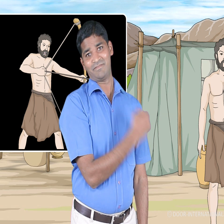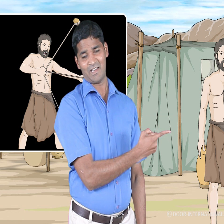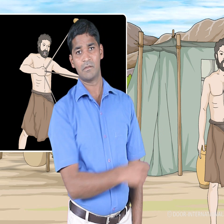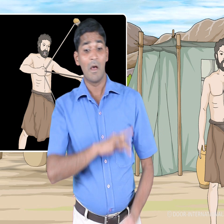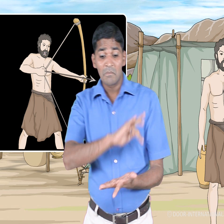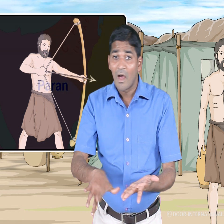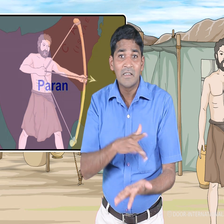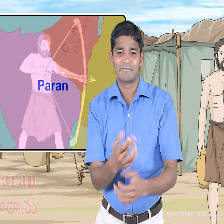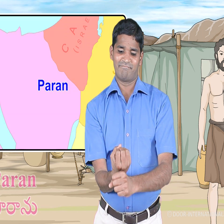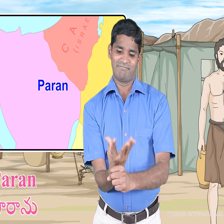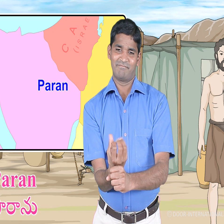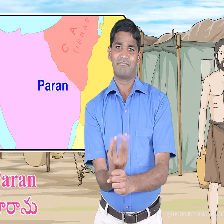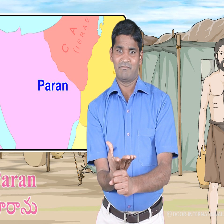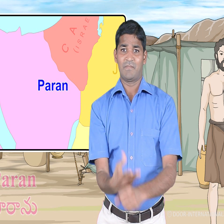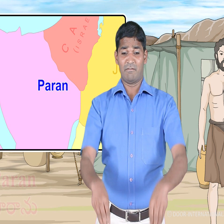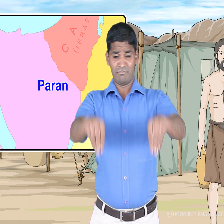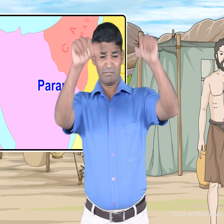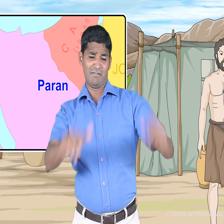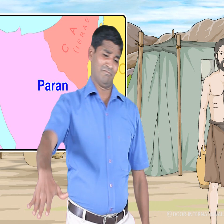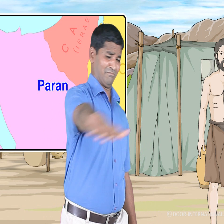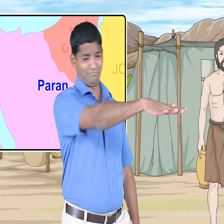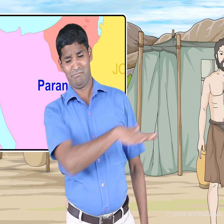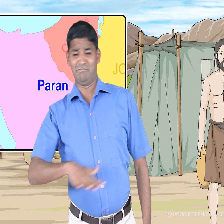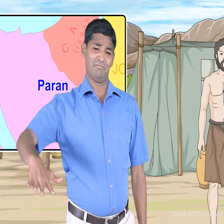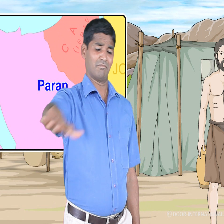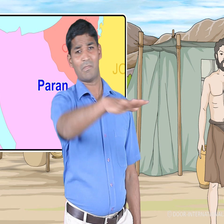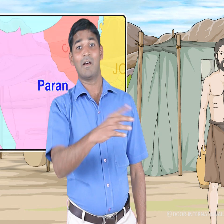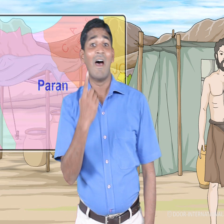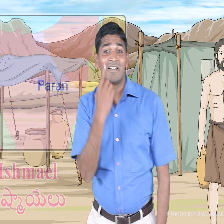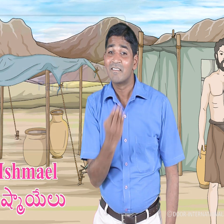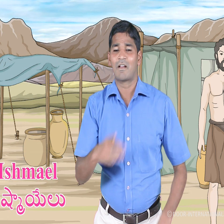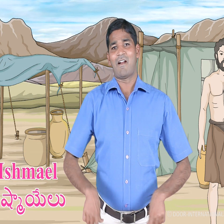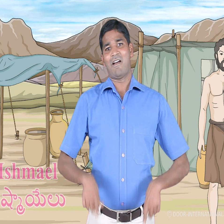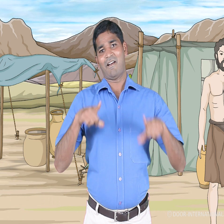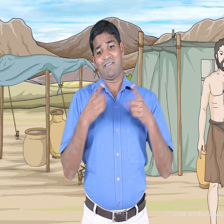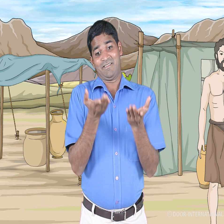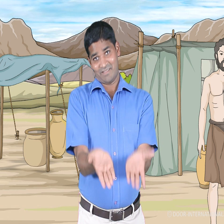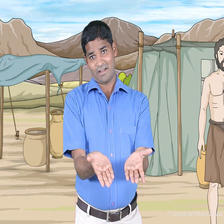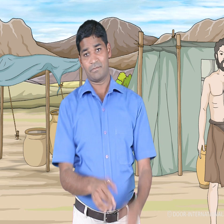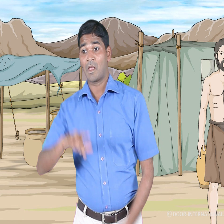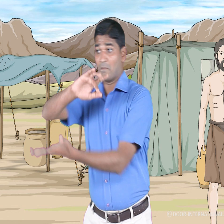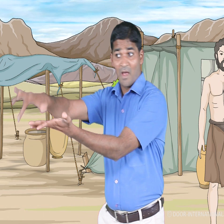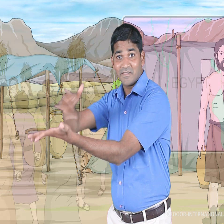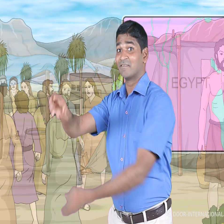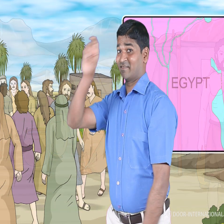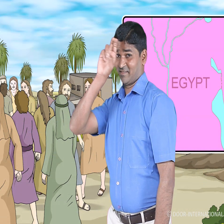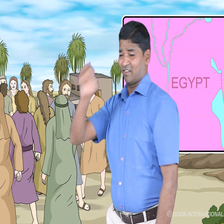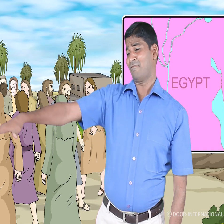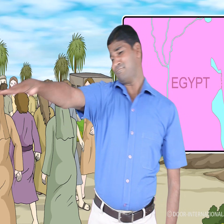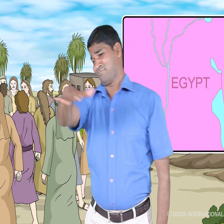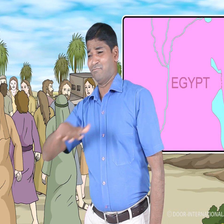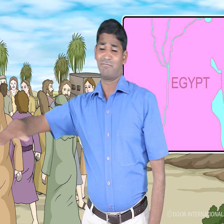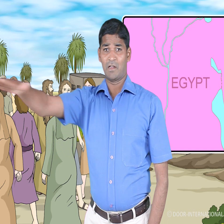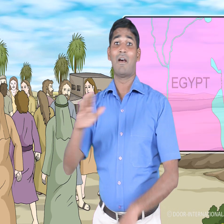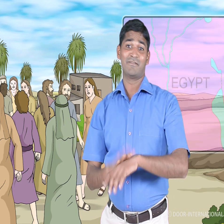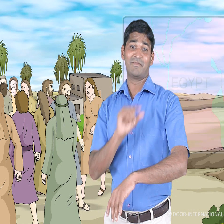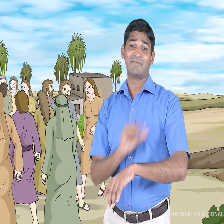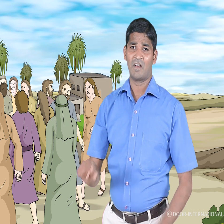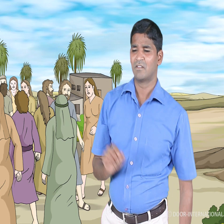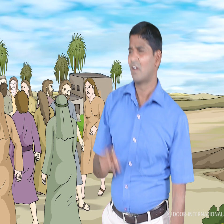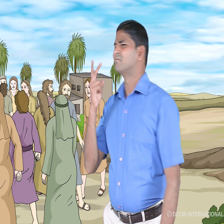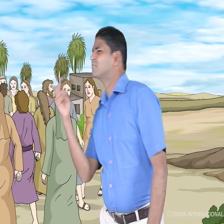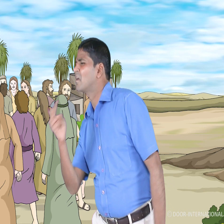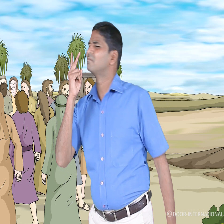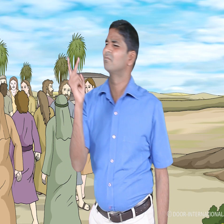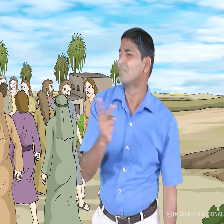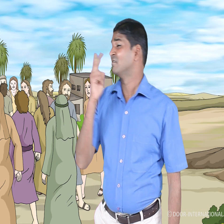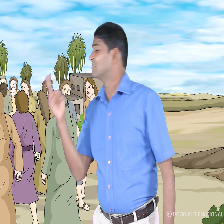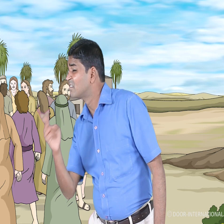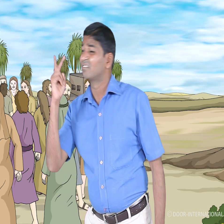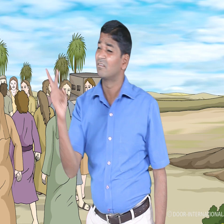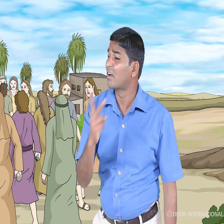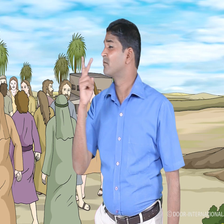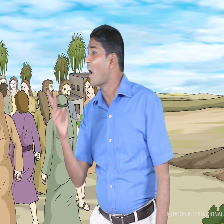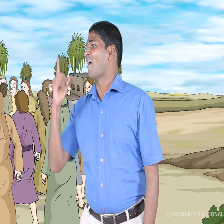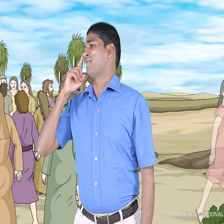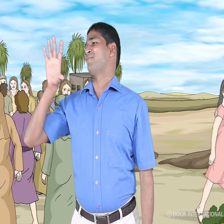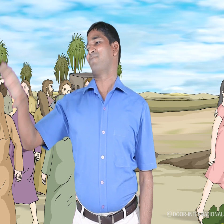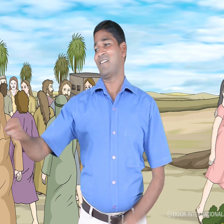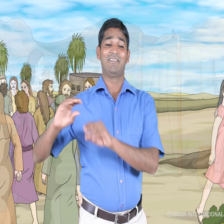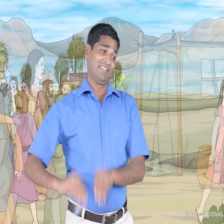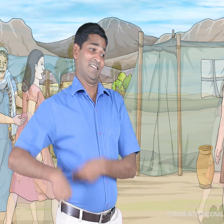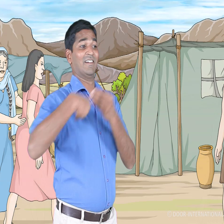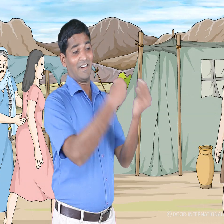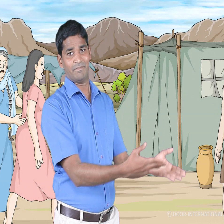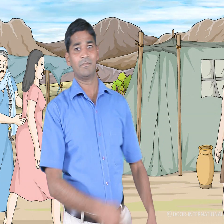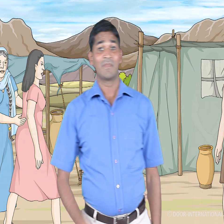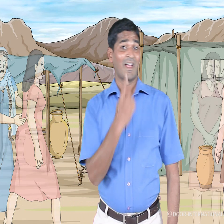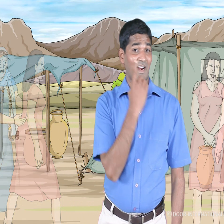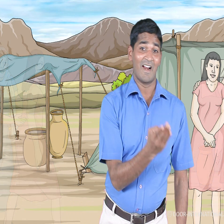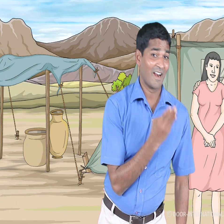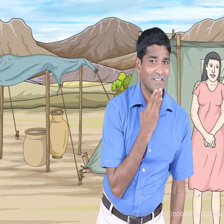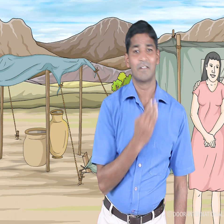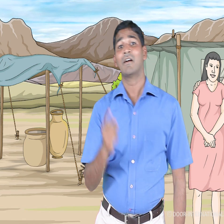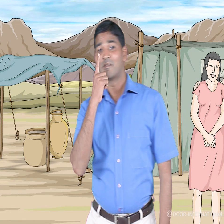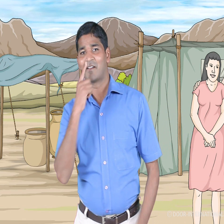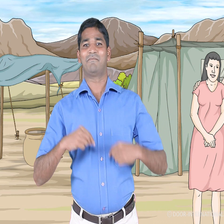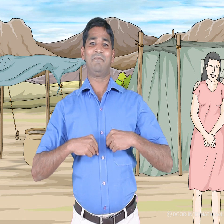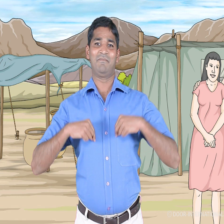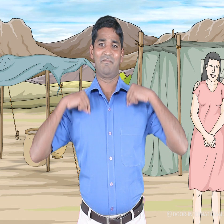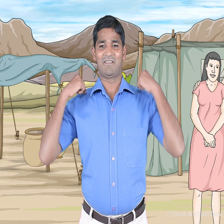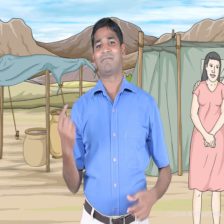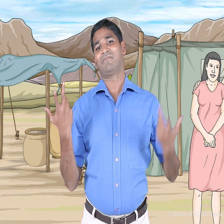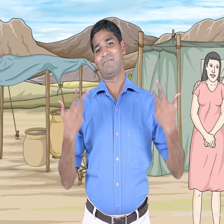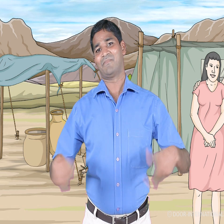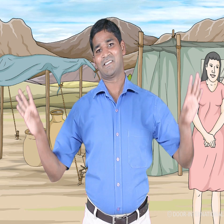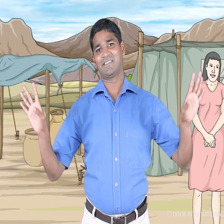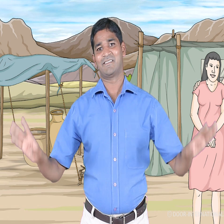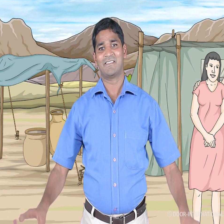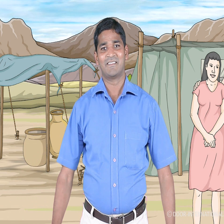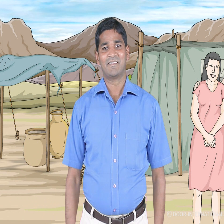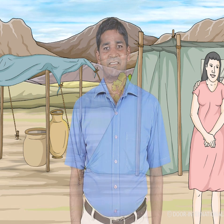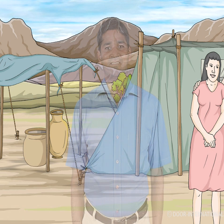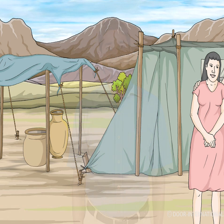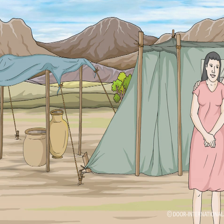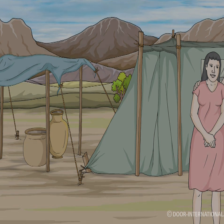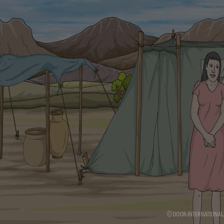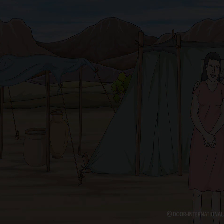And while he was dwelling in the Wilderness of Paran, his mother got a wife for him from the land of Egypt.